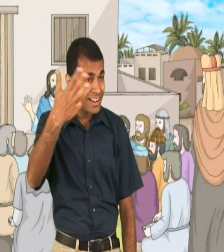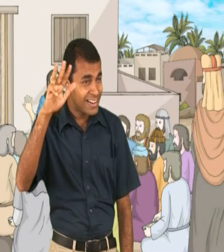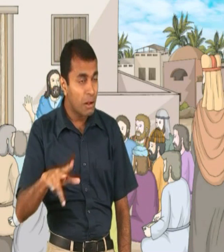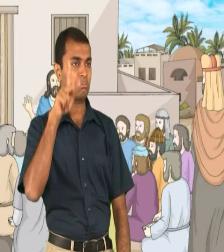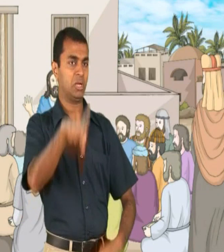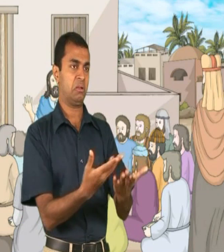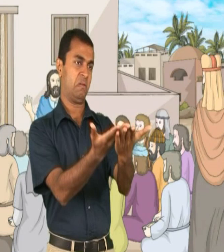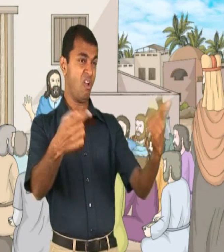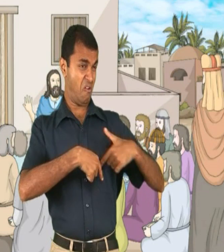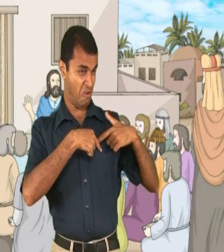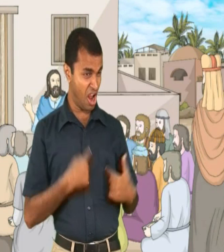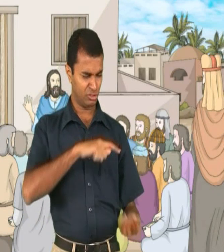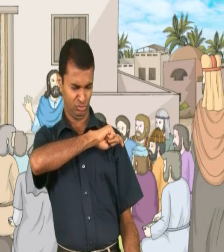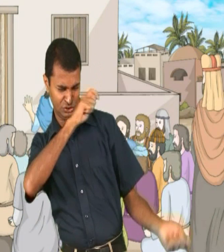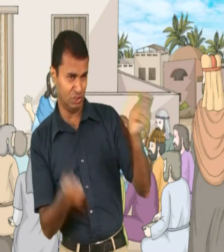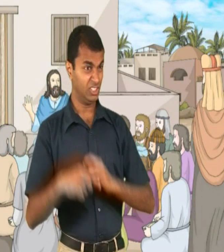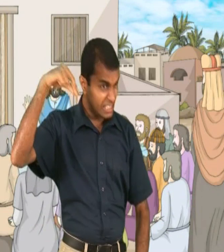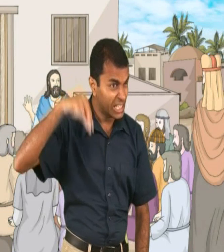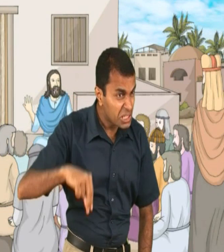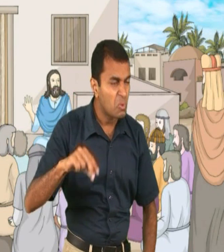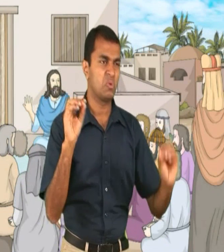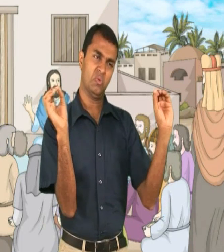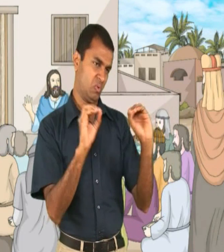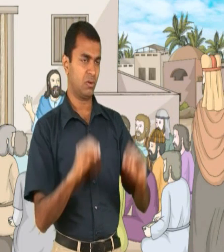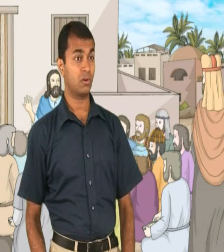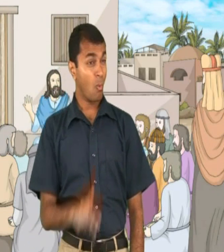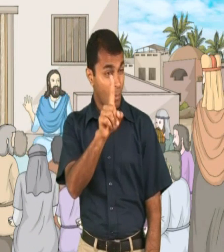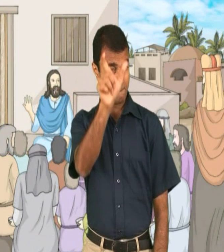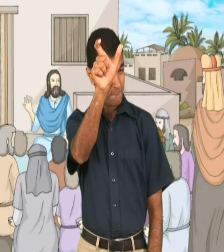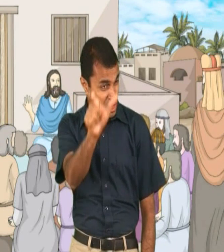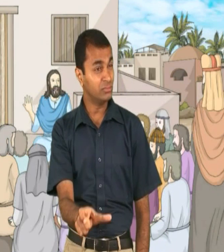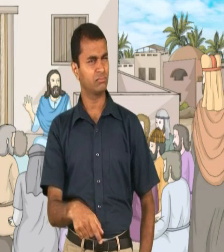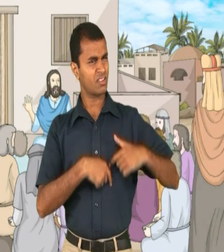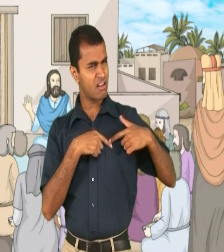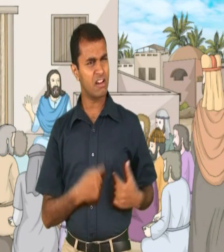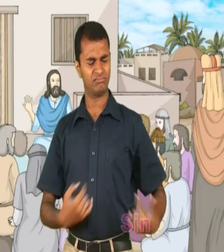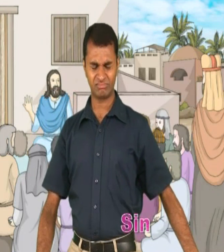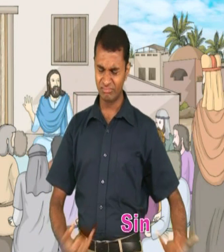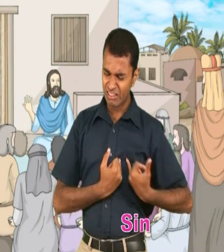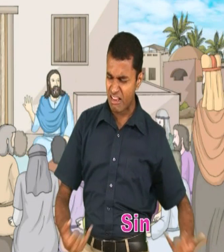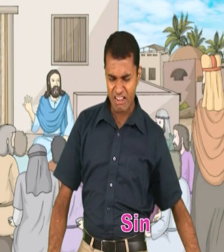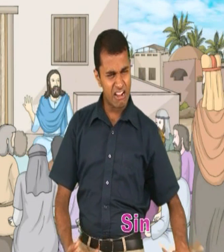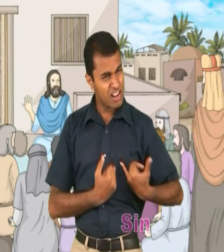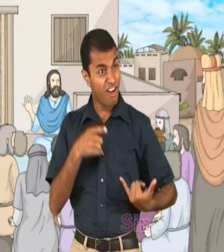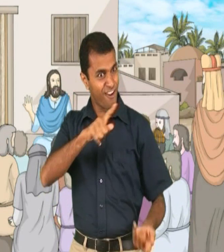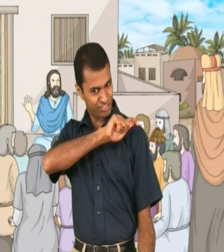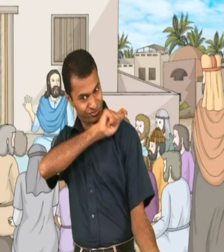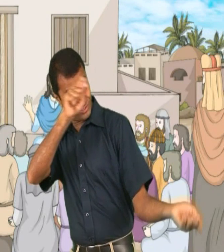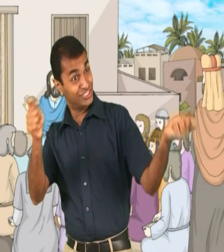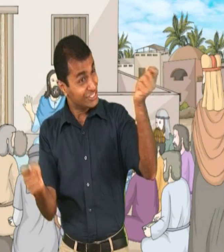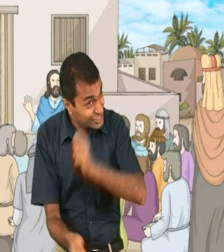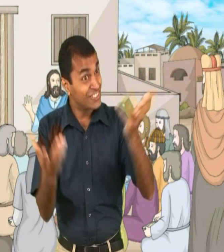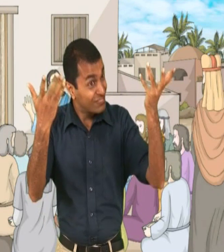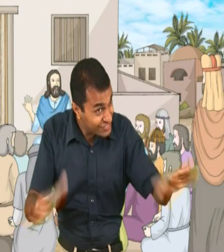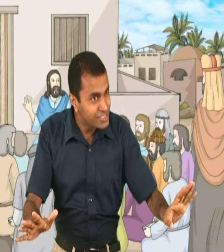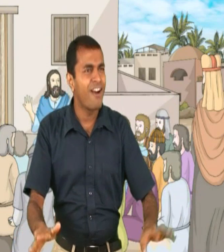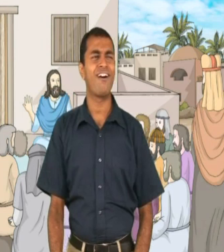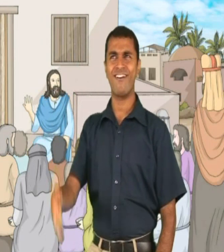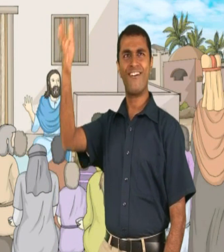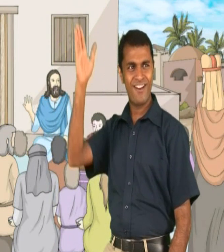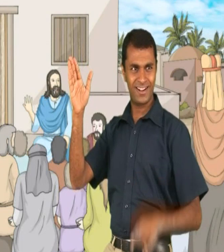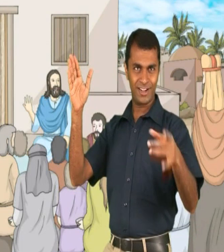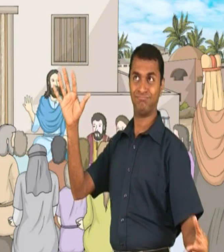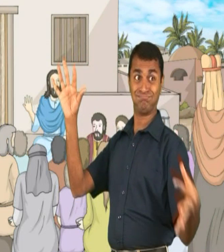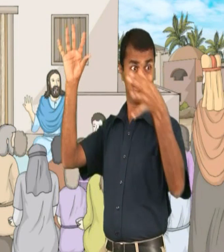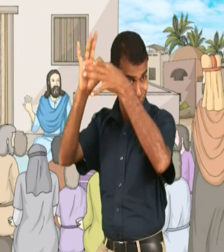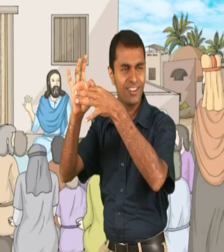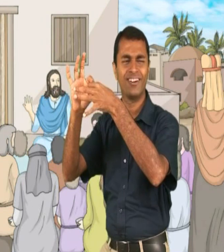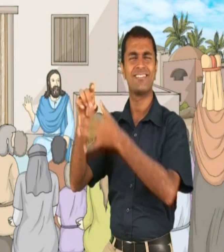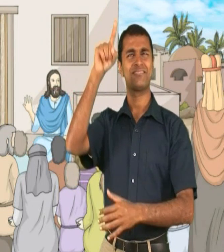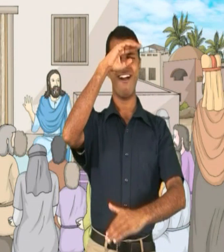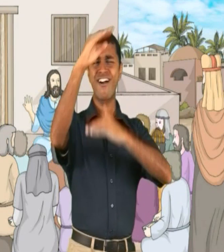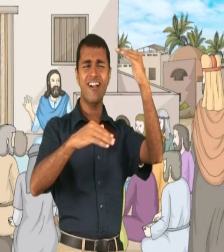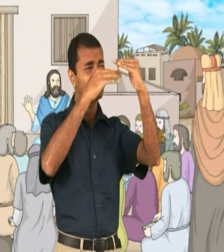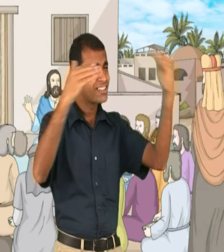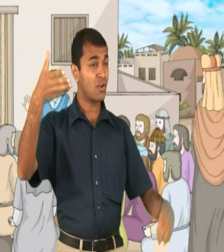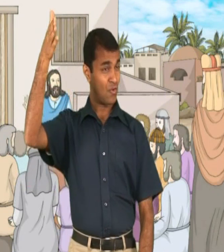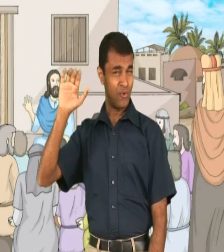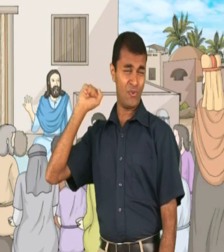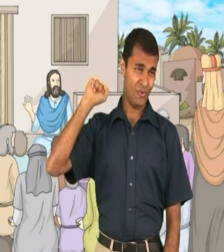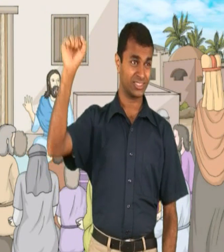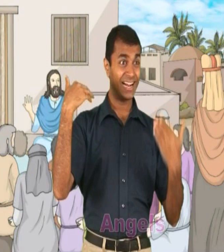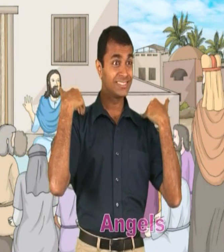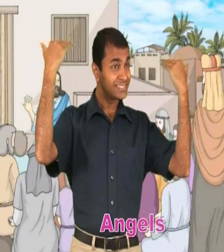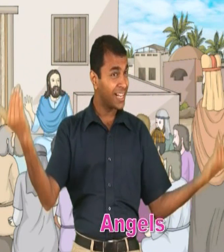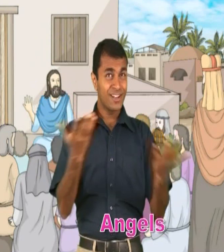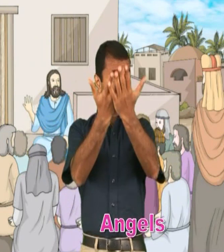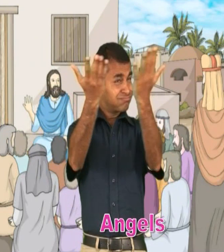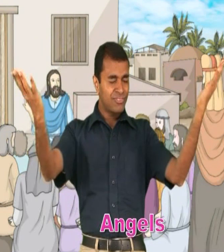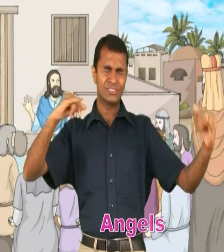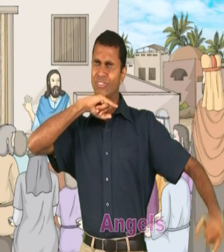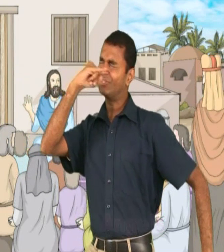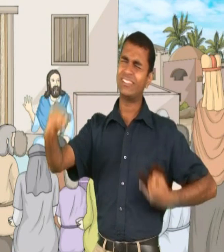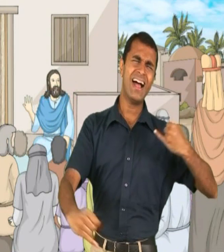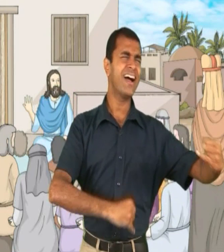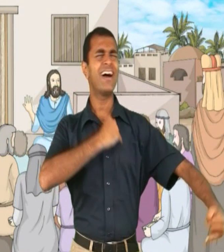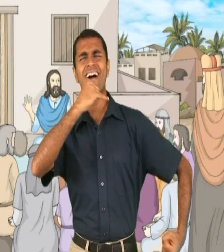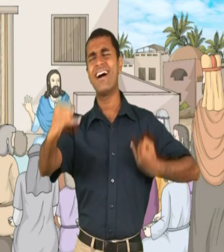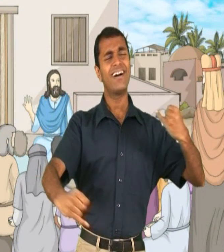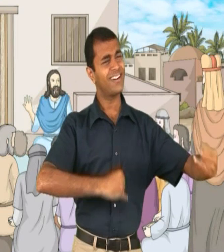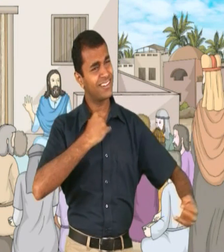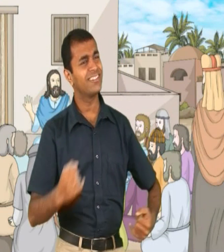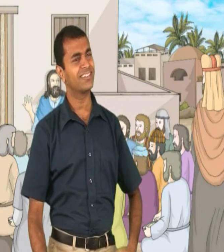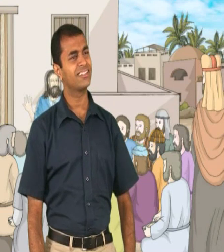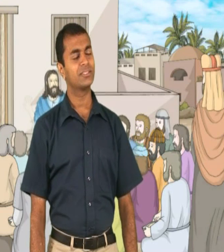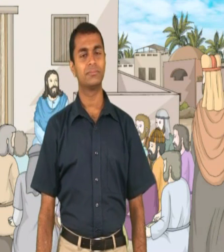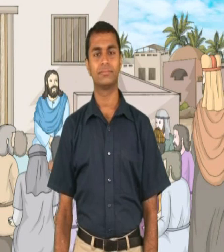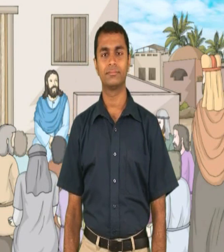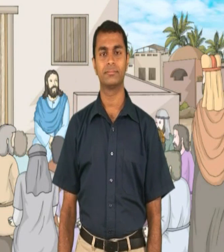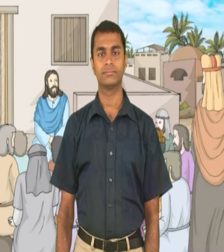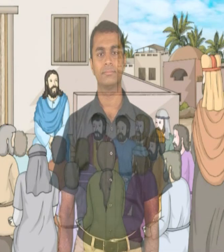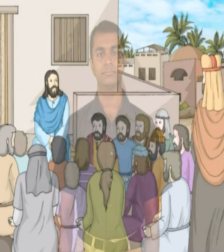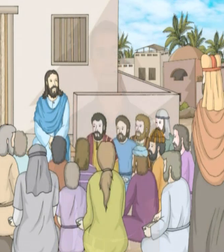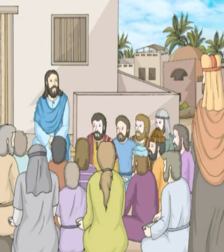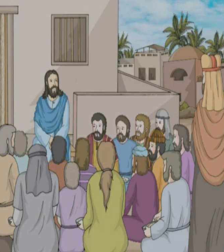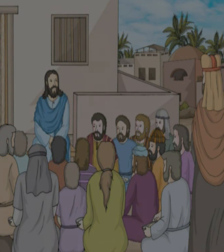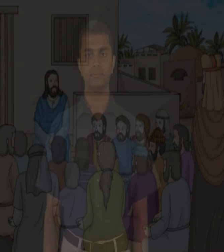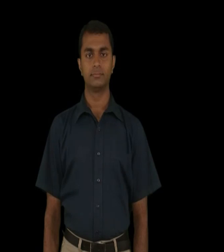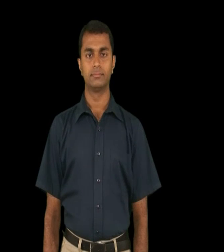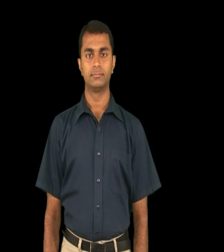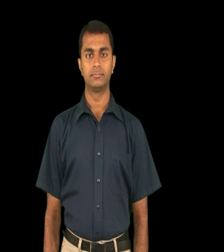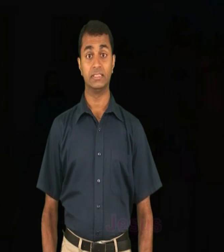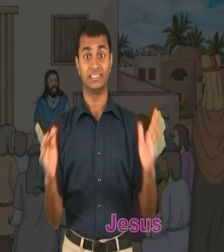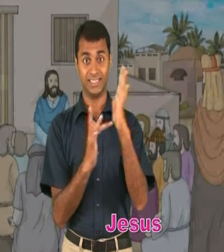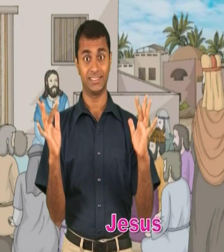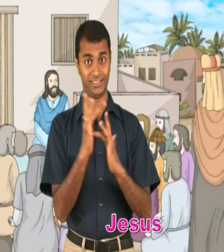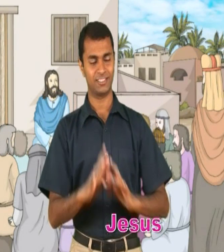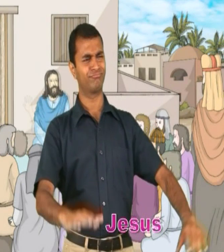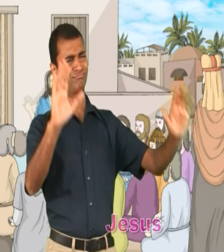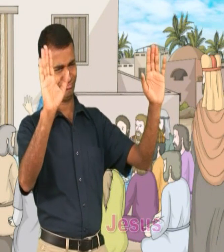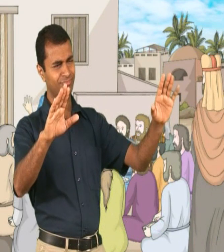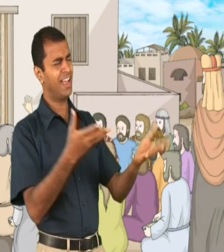In the same way, I tell you that there will be more joy in heaven over one sinner who repents than over ninety-nine righteous ones who do not need to repent.